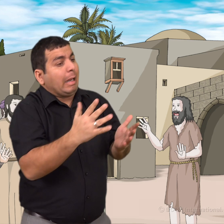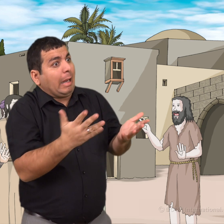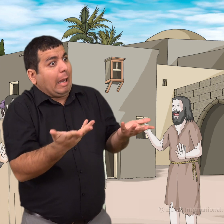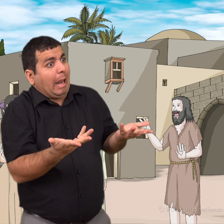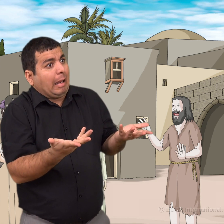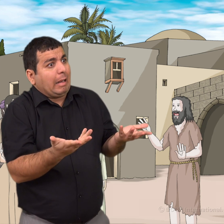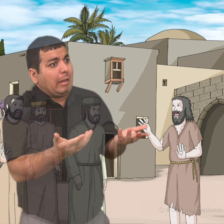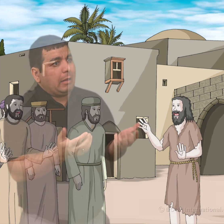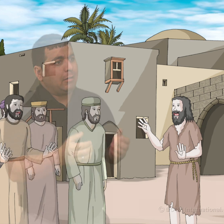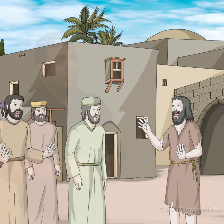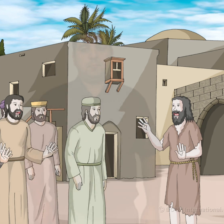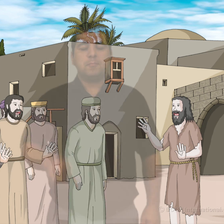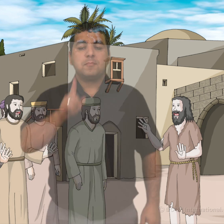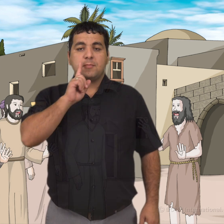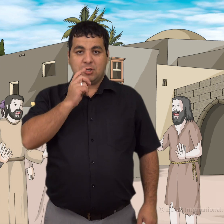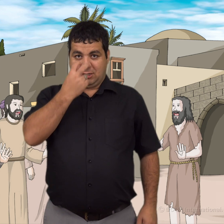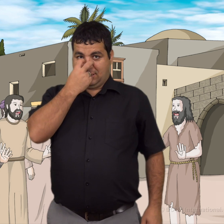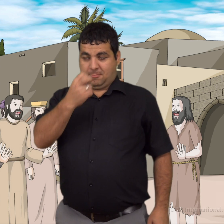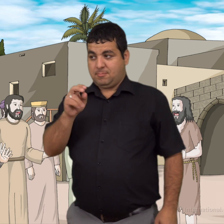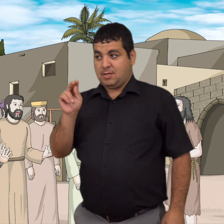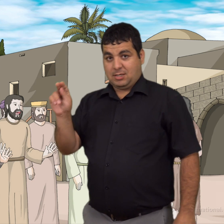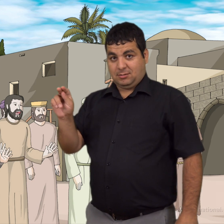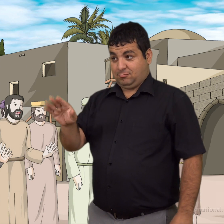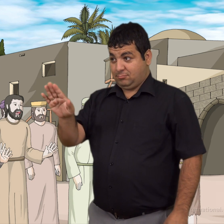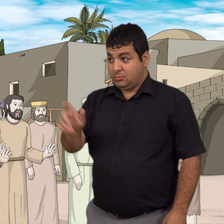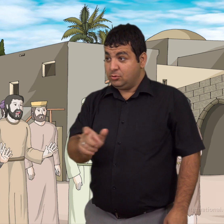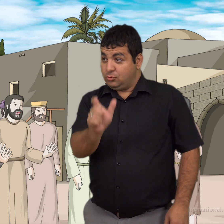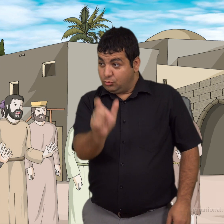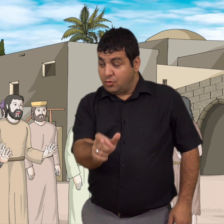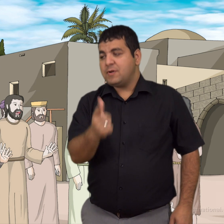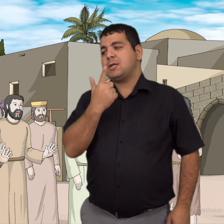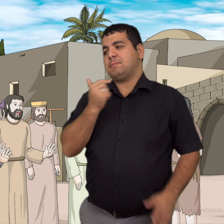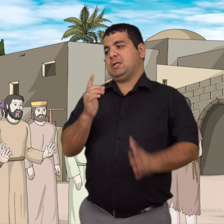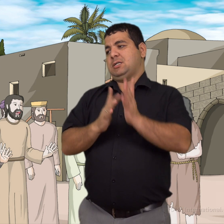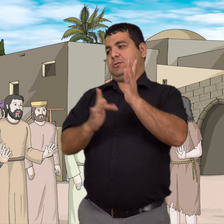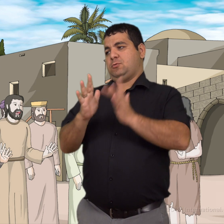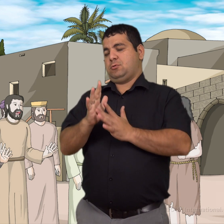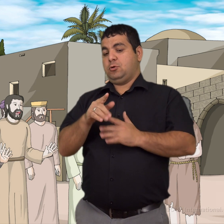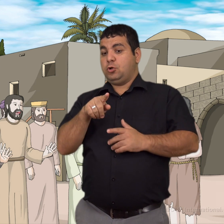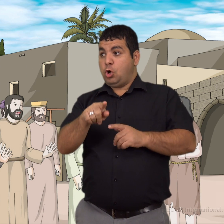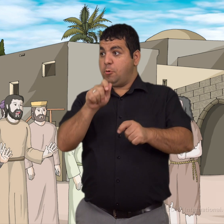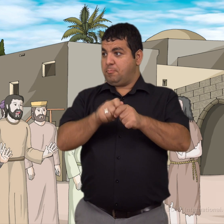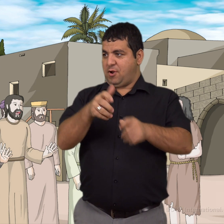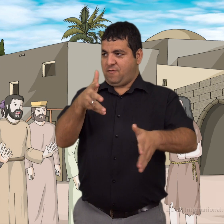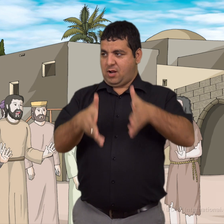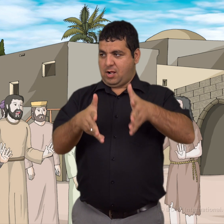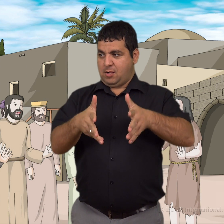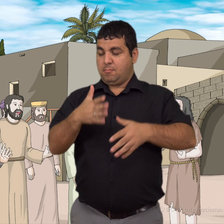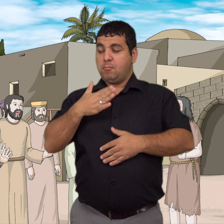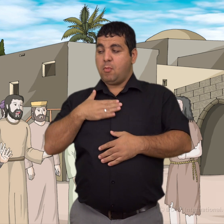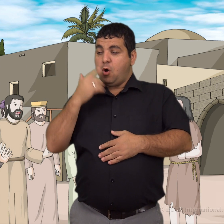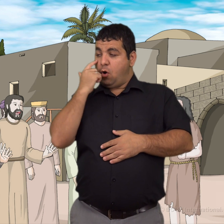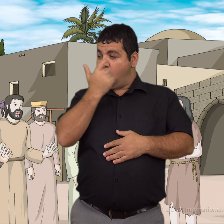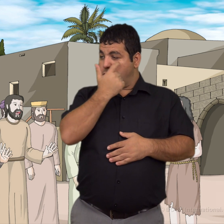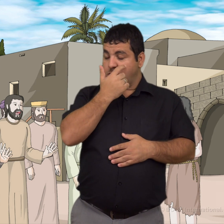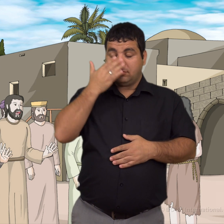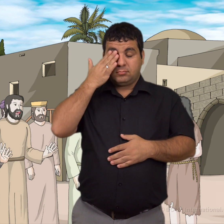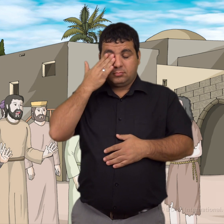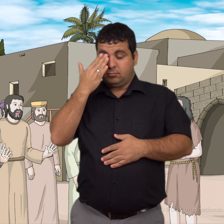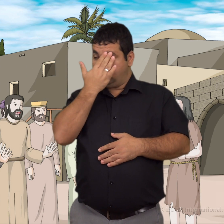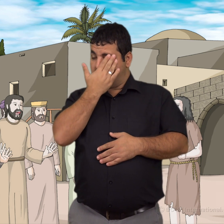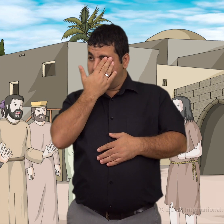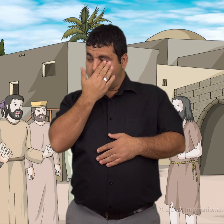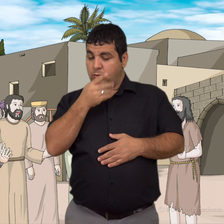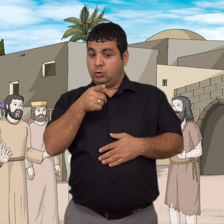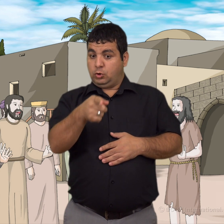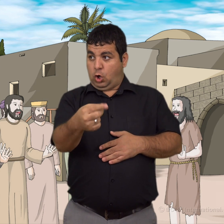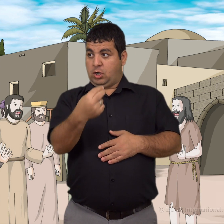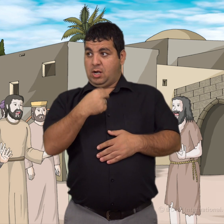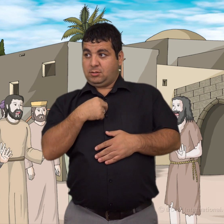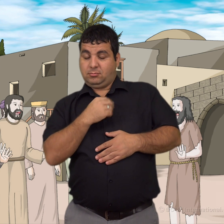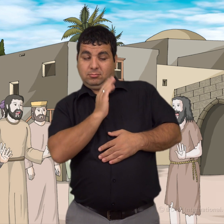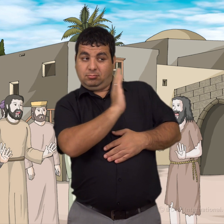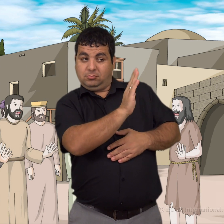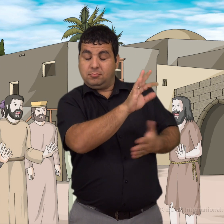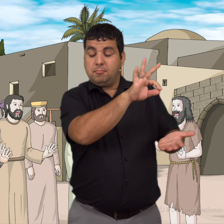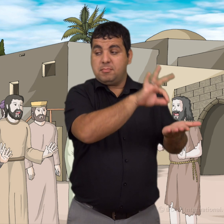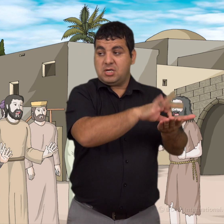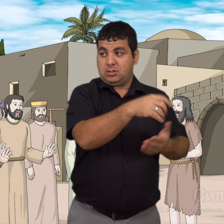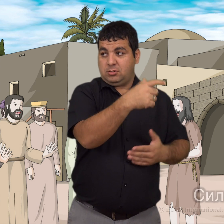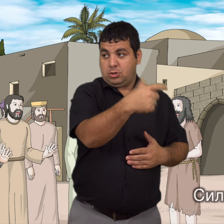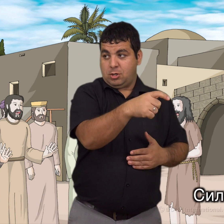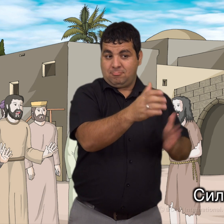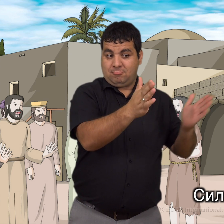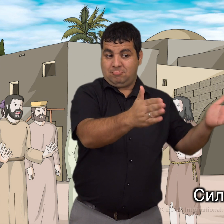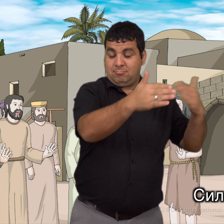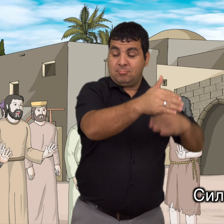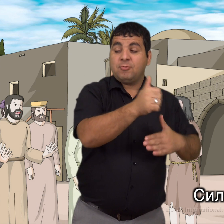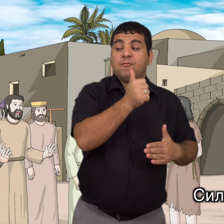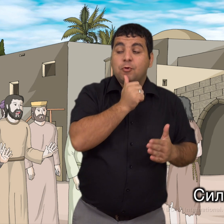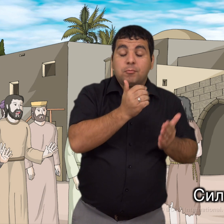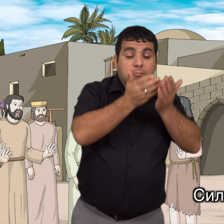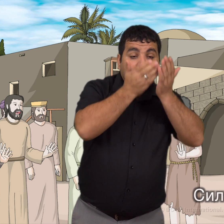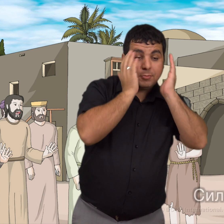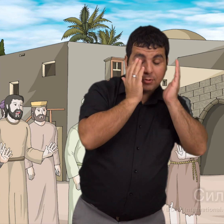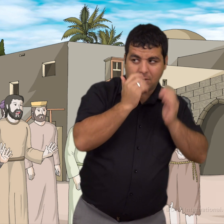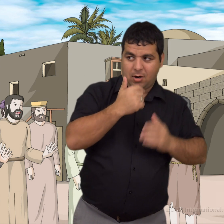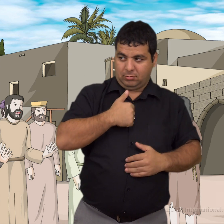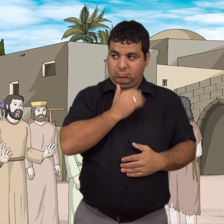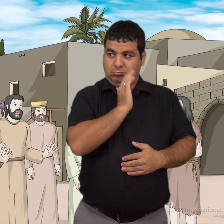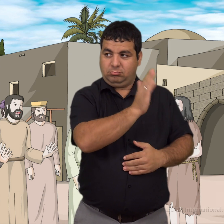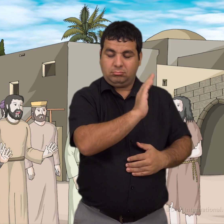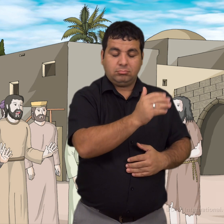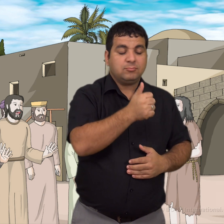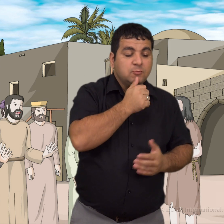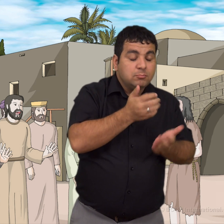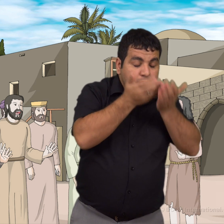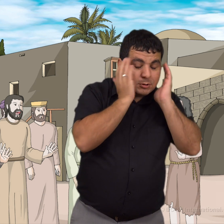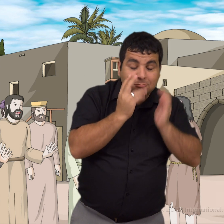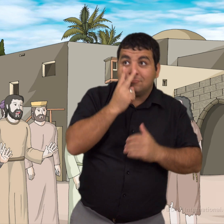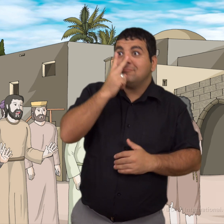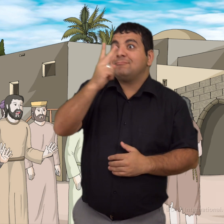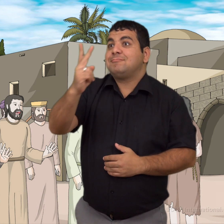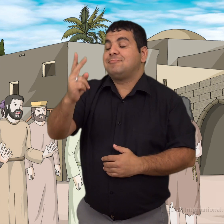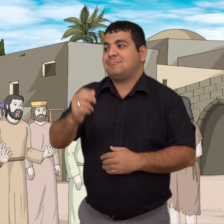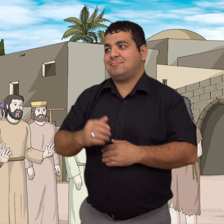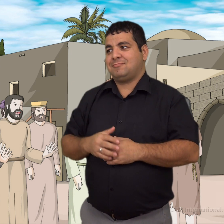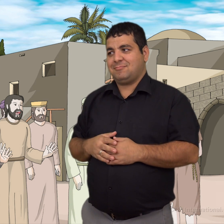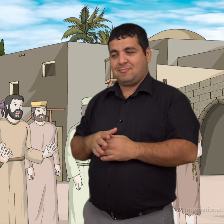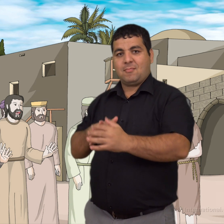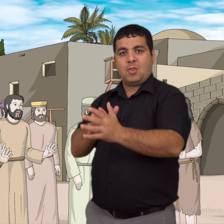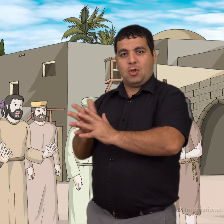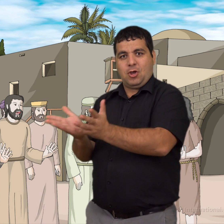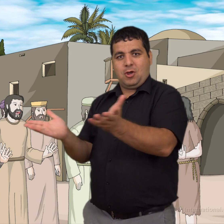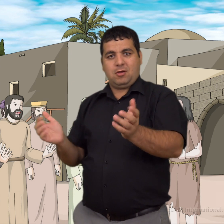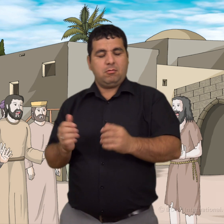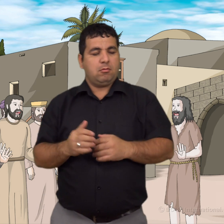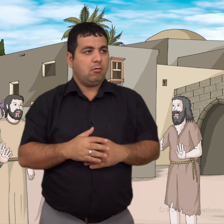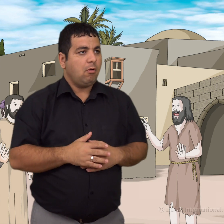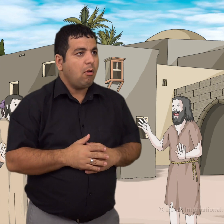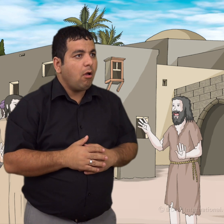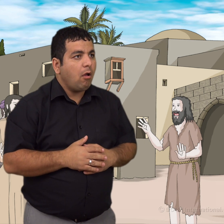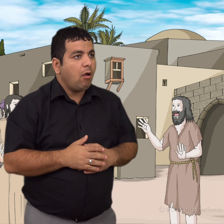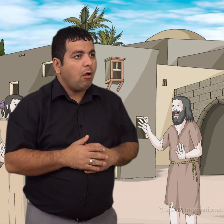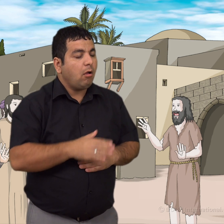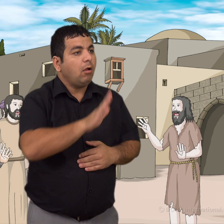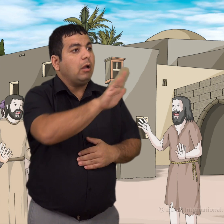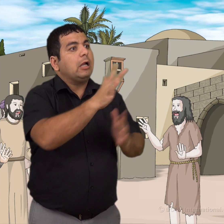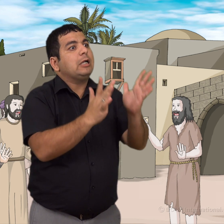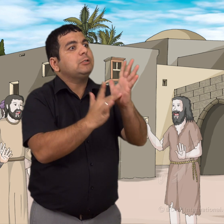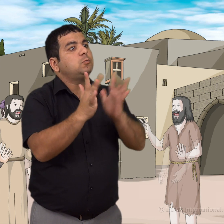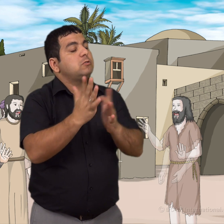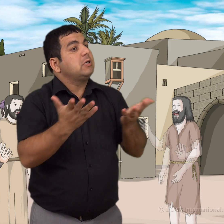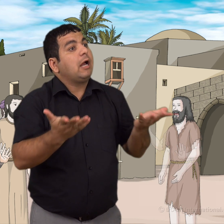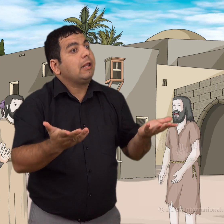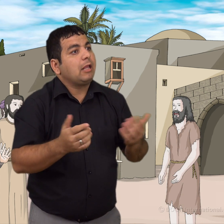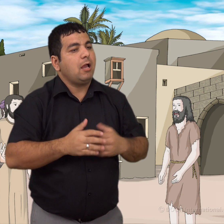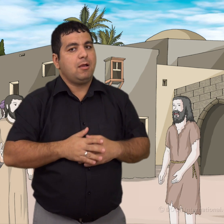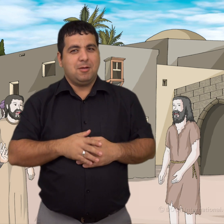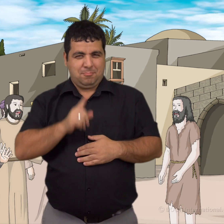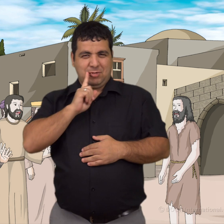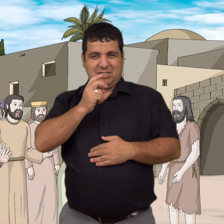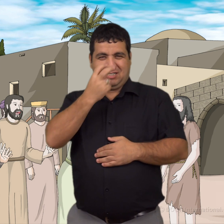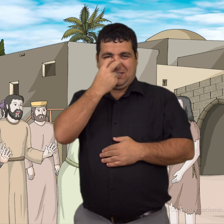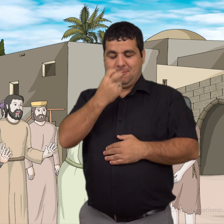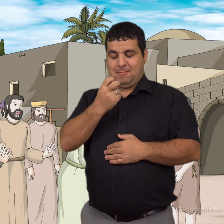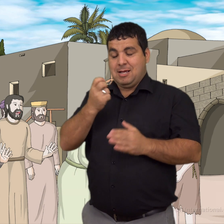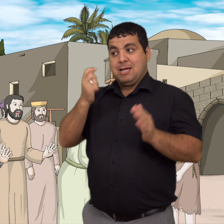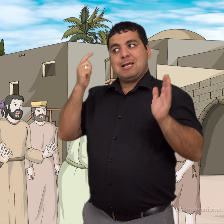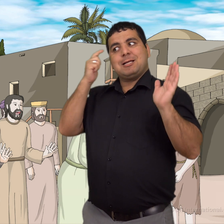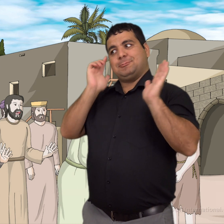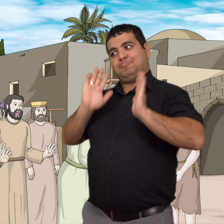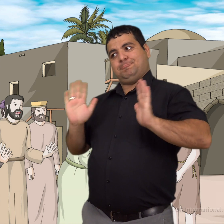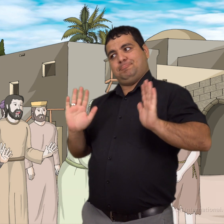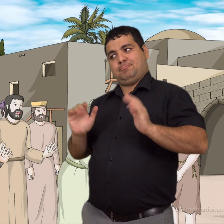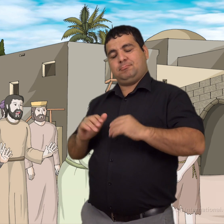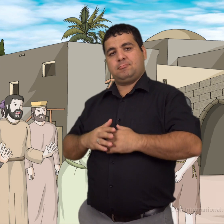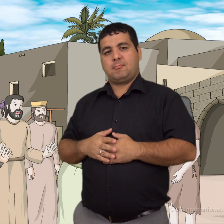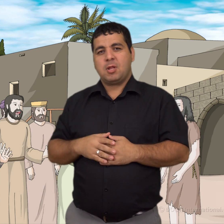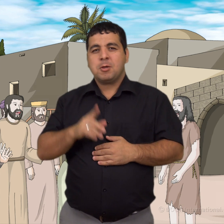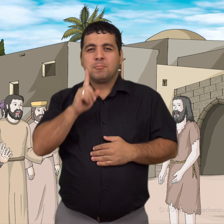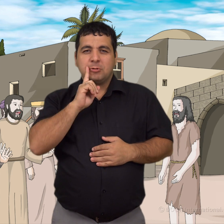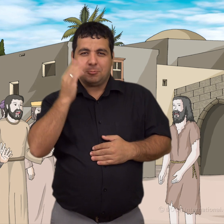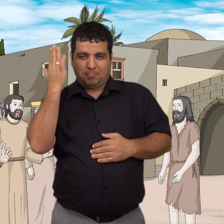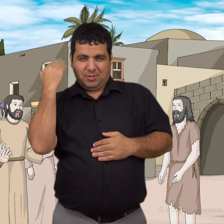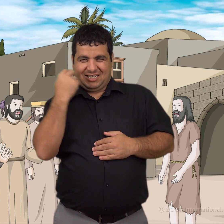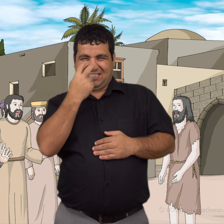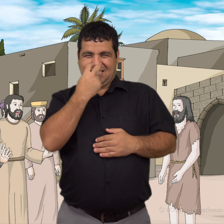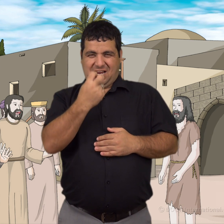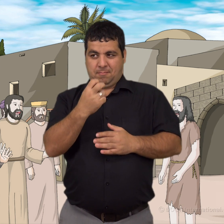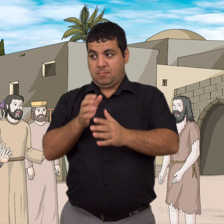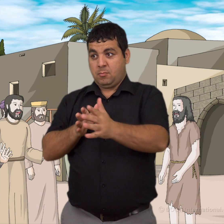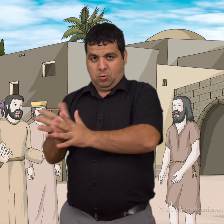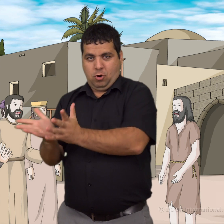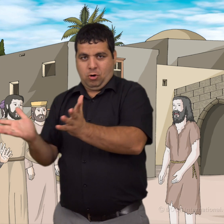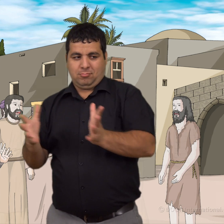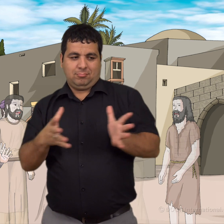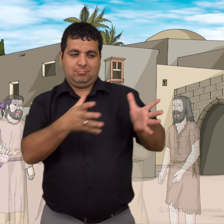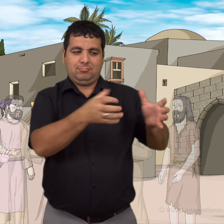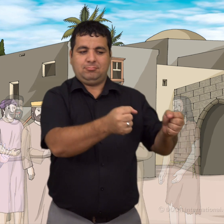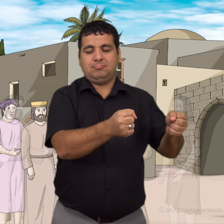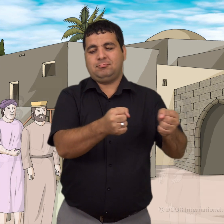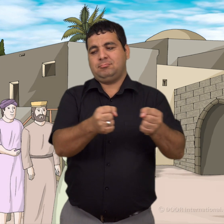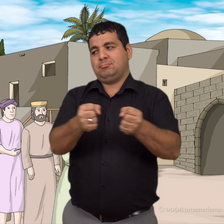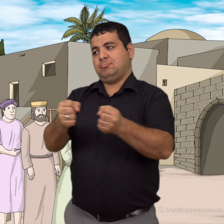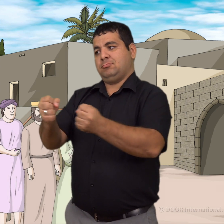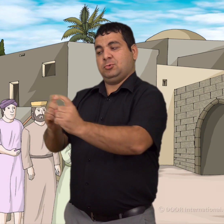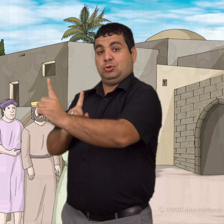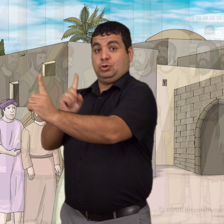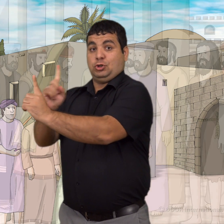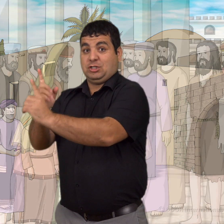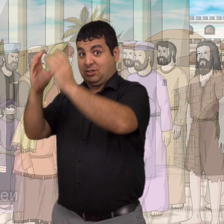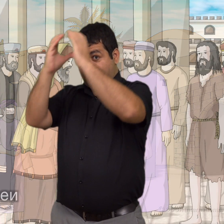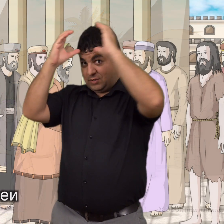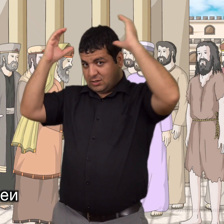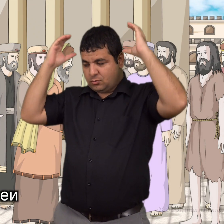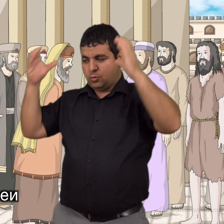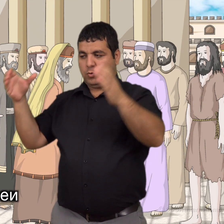He answered, “The man they call Jesus made some mud and anointed my eyes, and He told me to go to Siloam and wash. So I went and washed and received my sight.” “Where is He?”